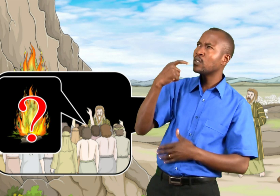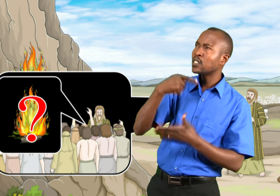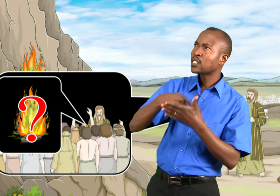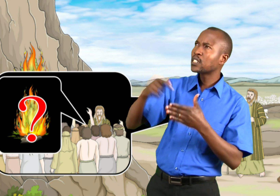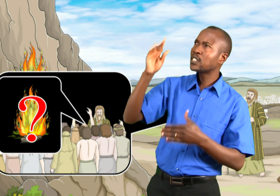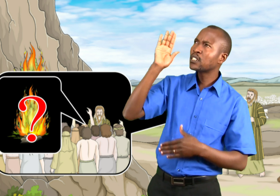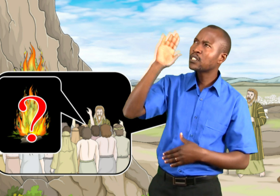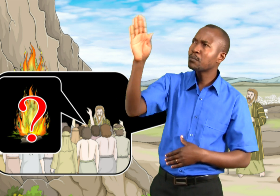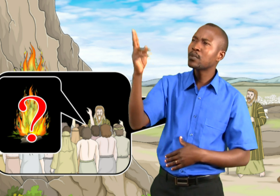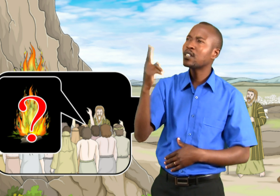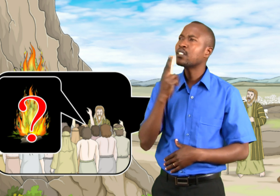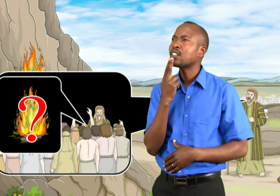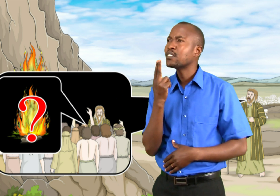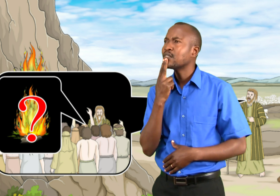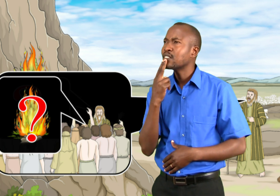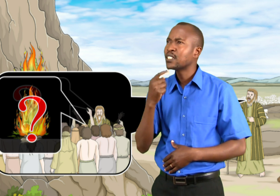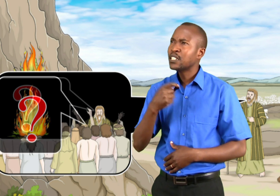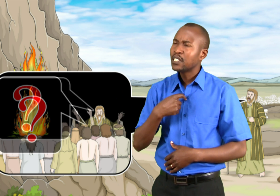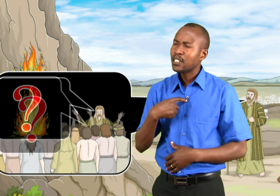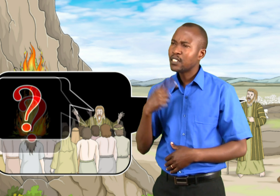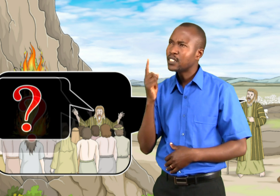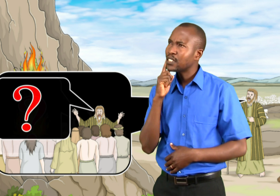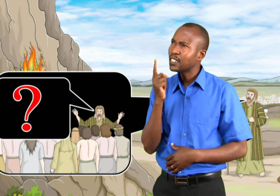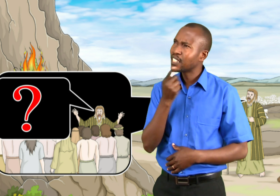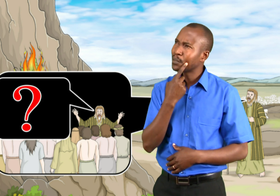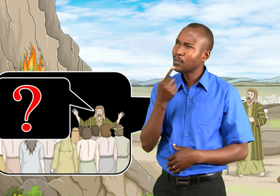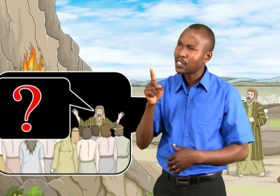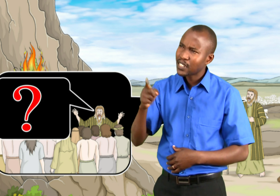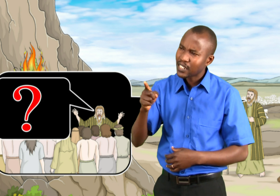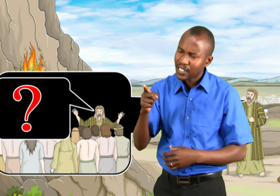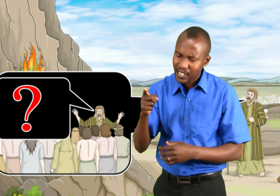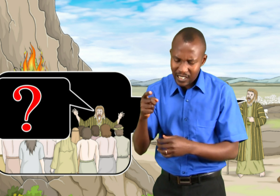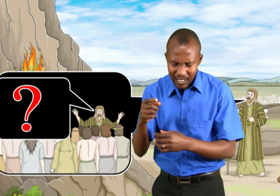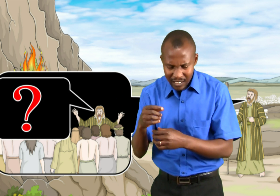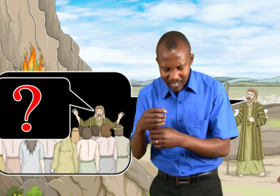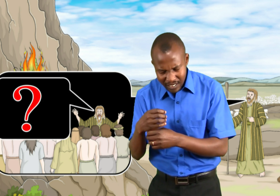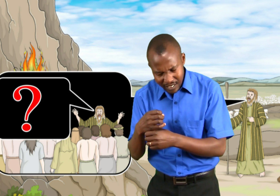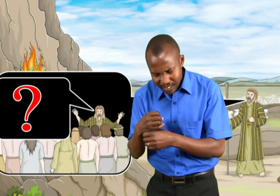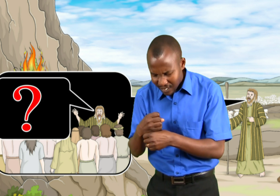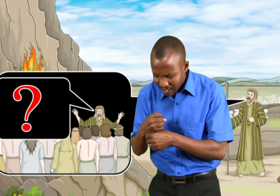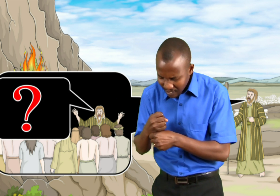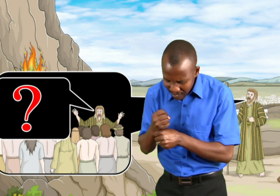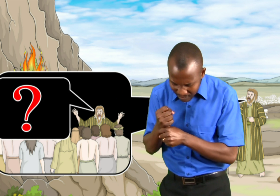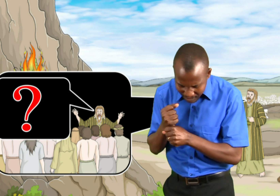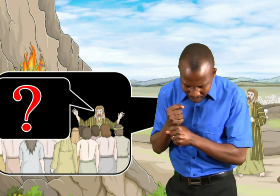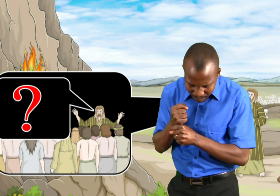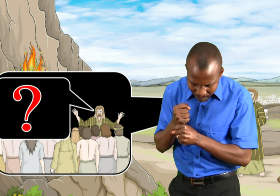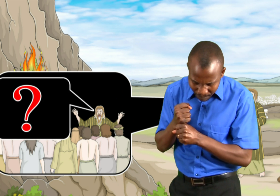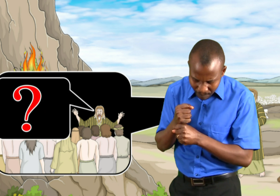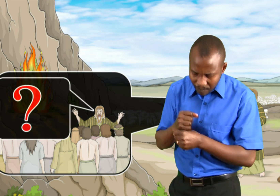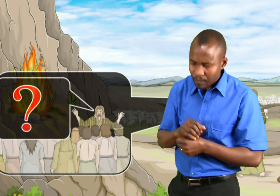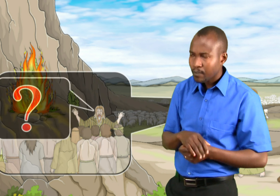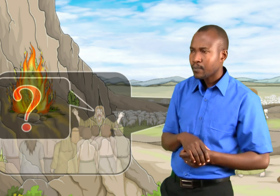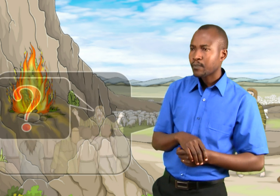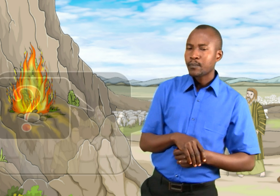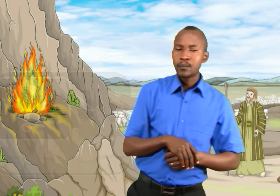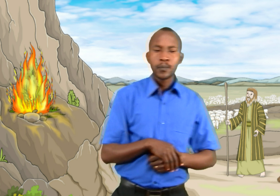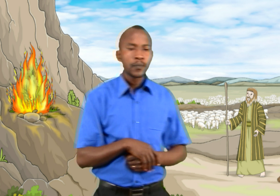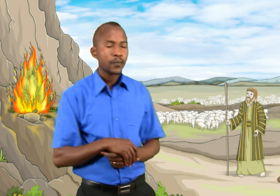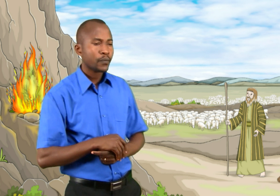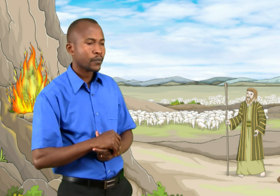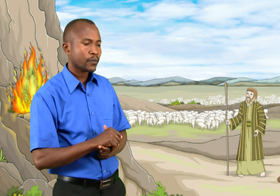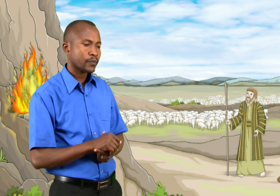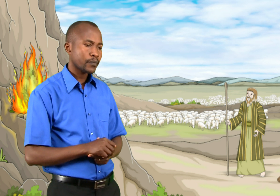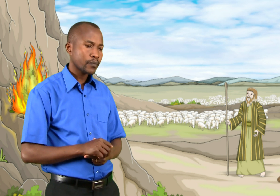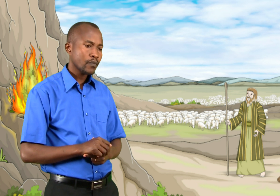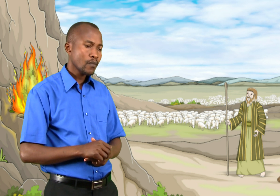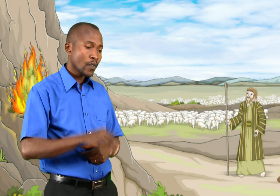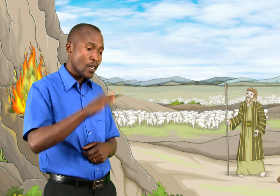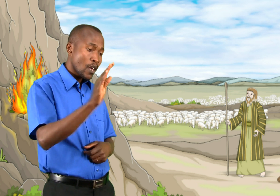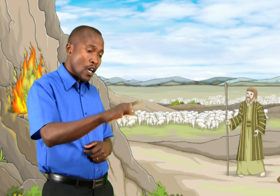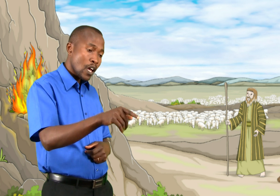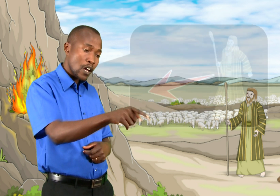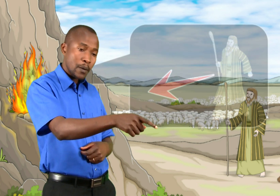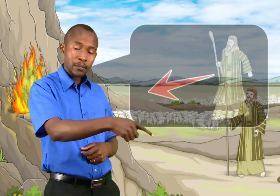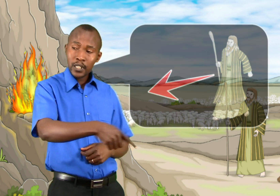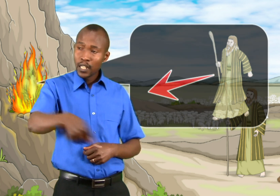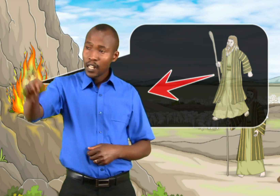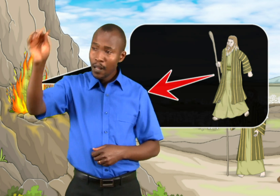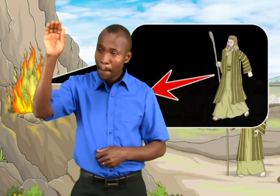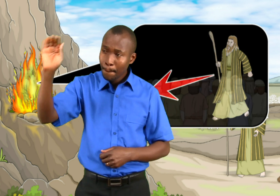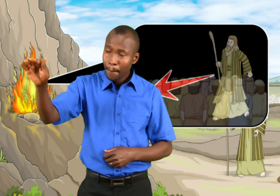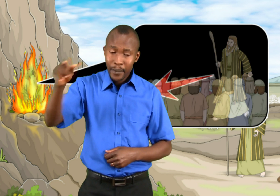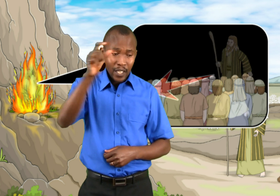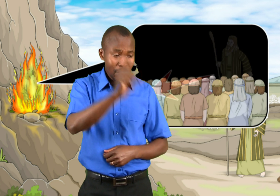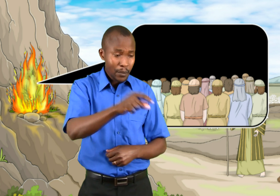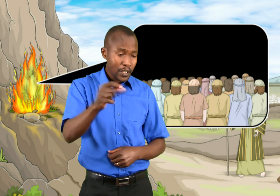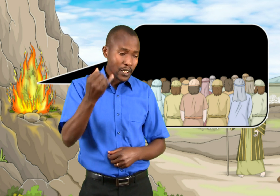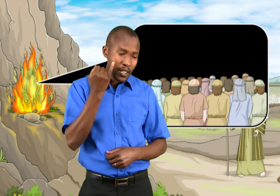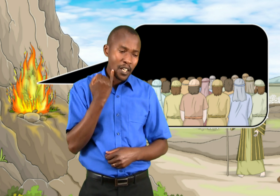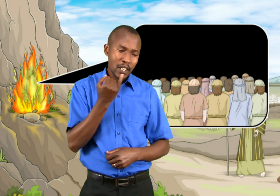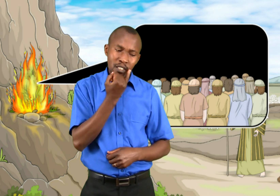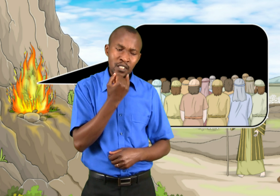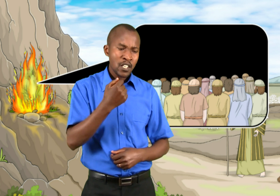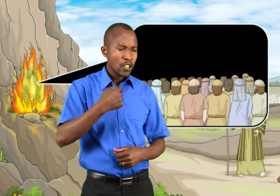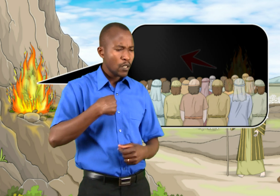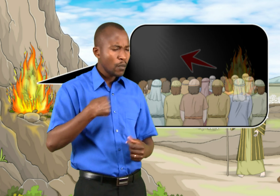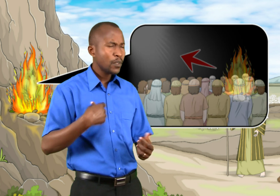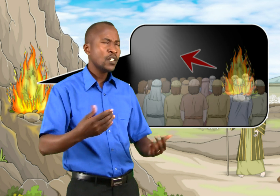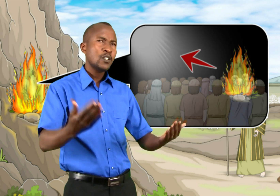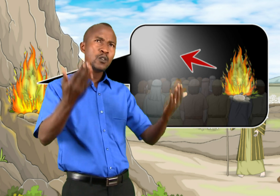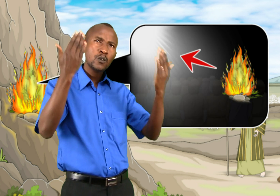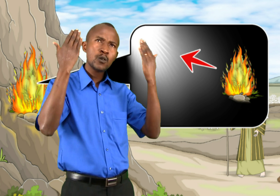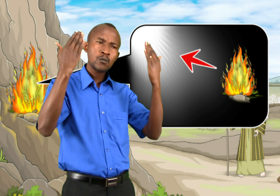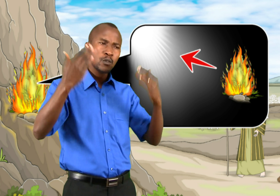What should I tell them?”